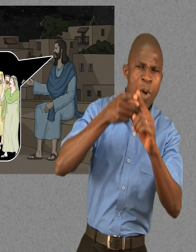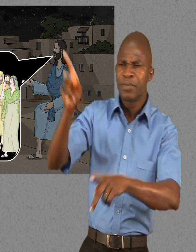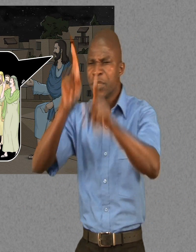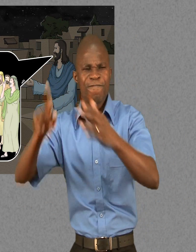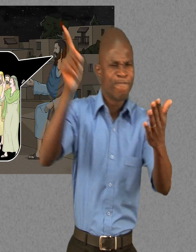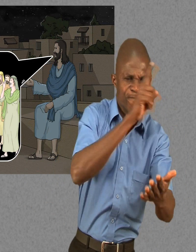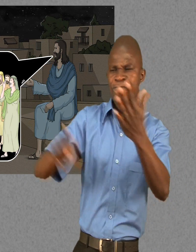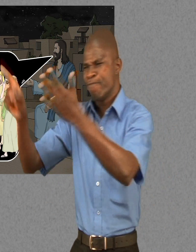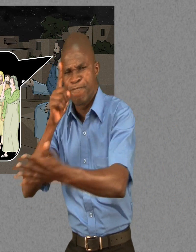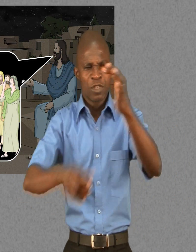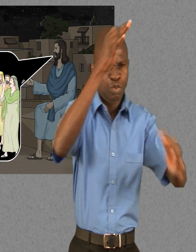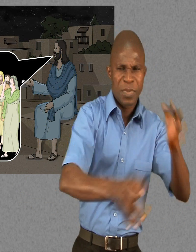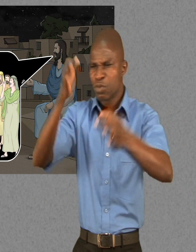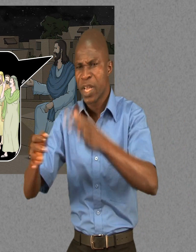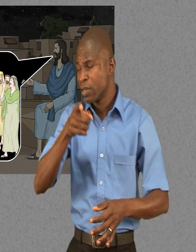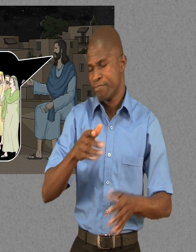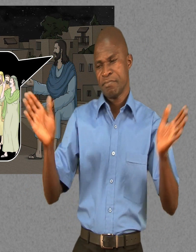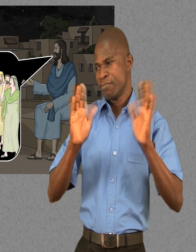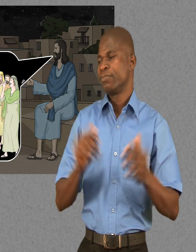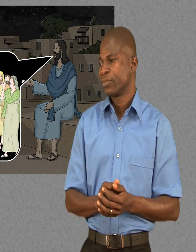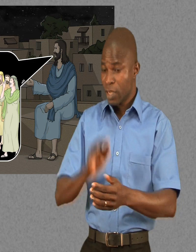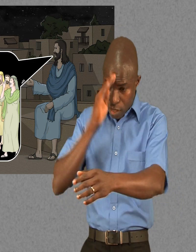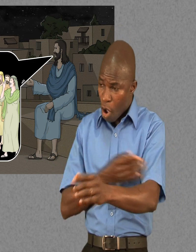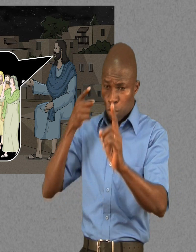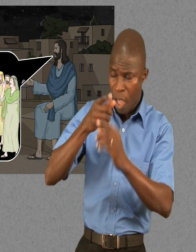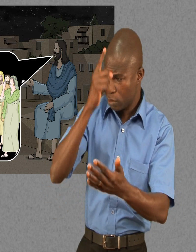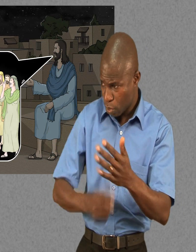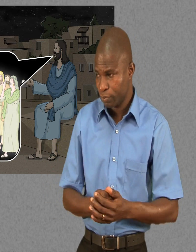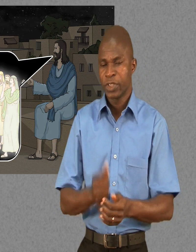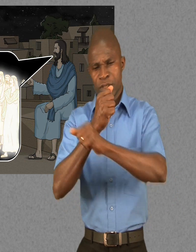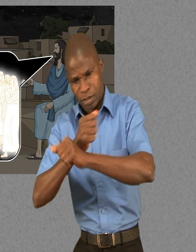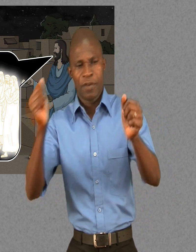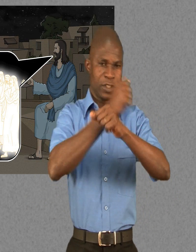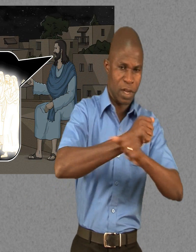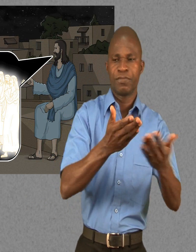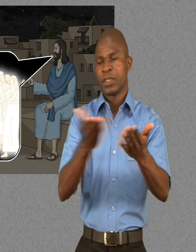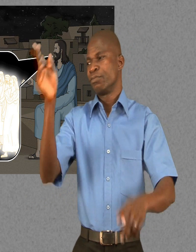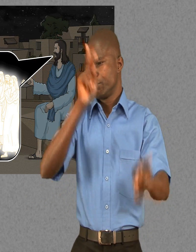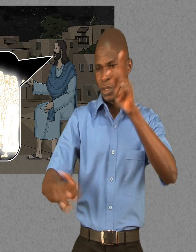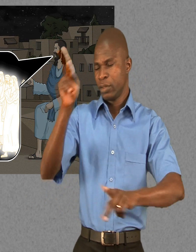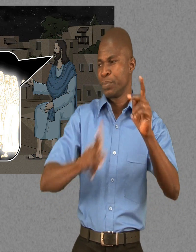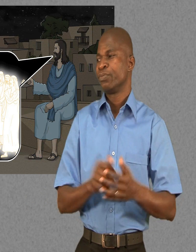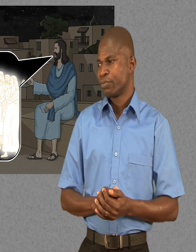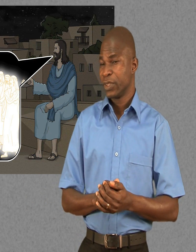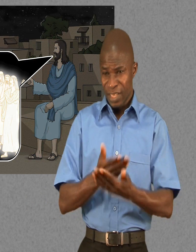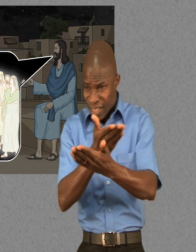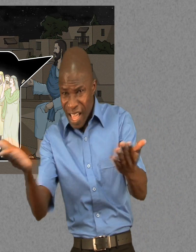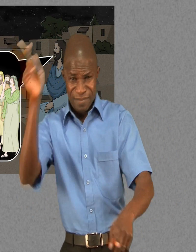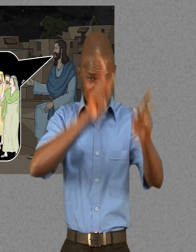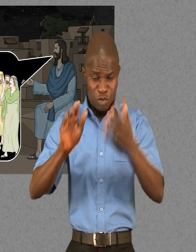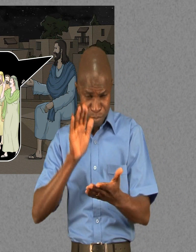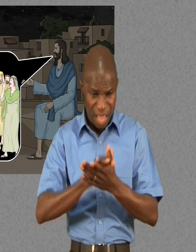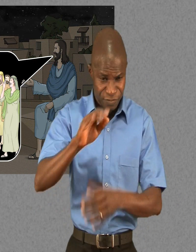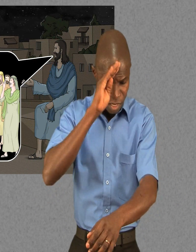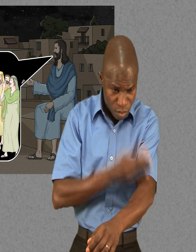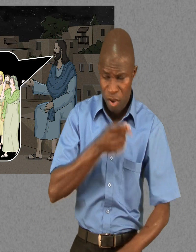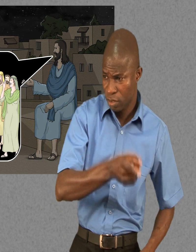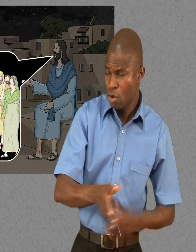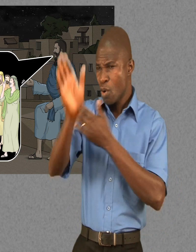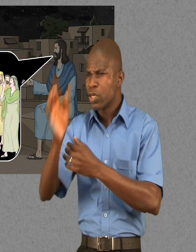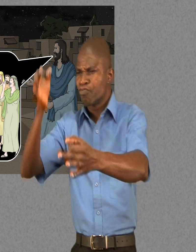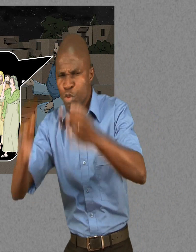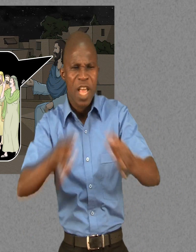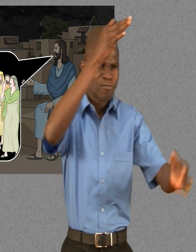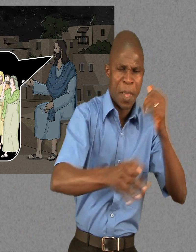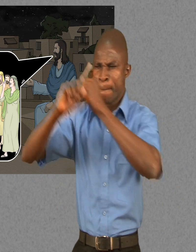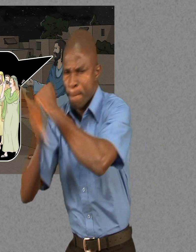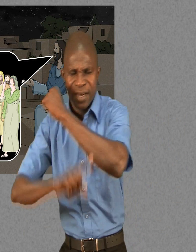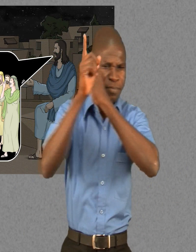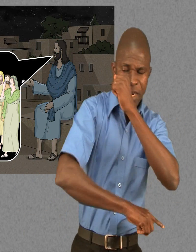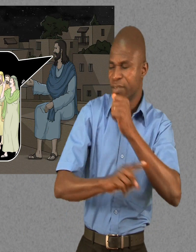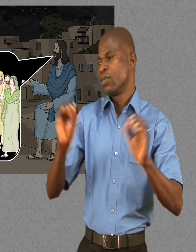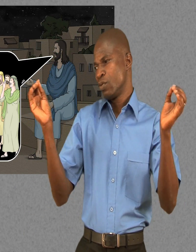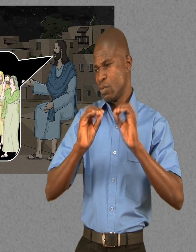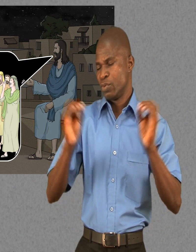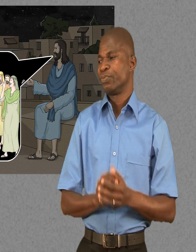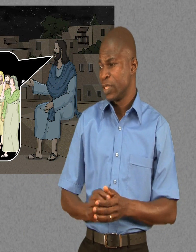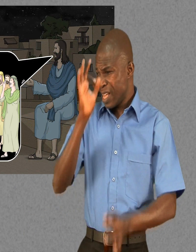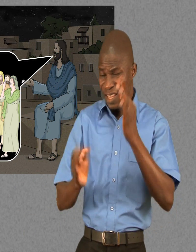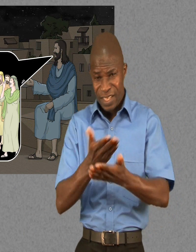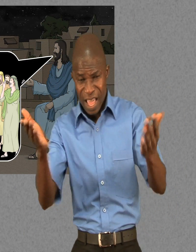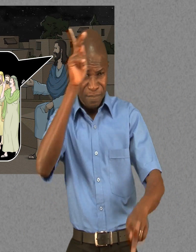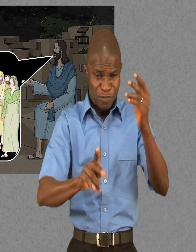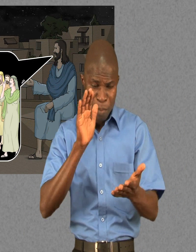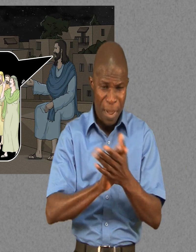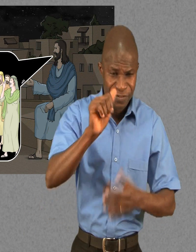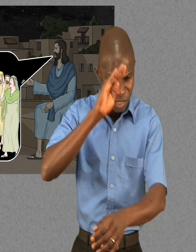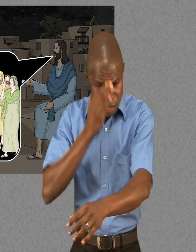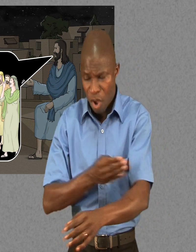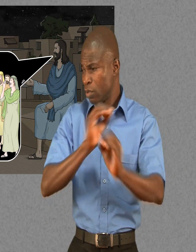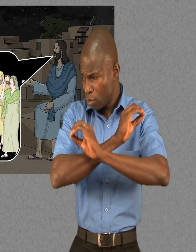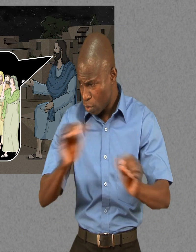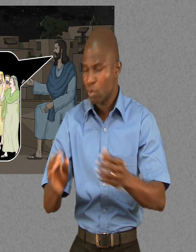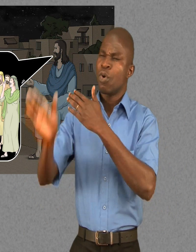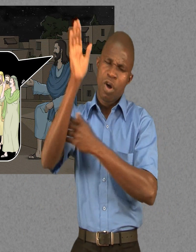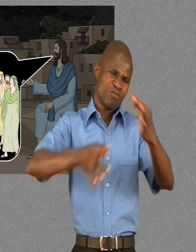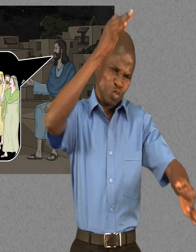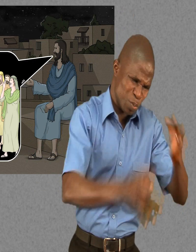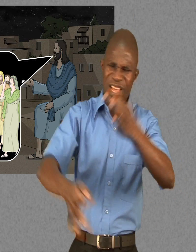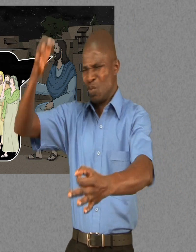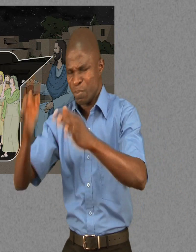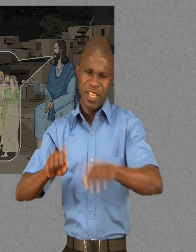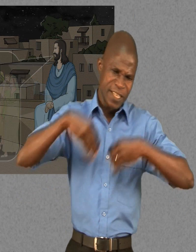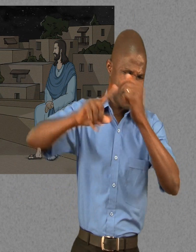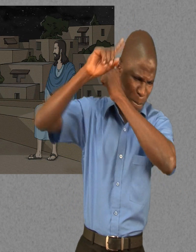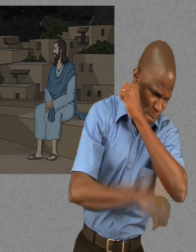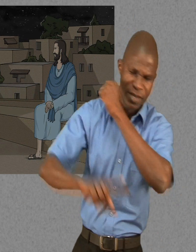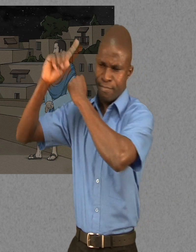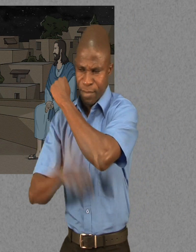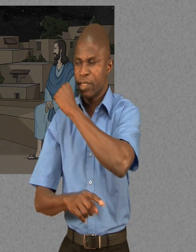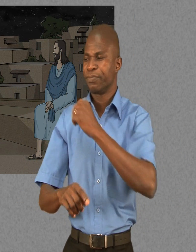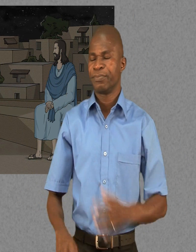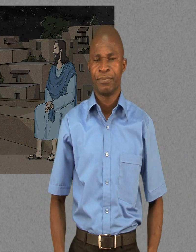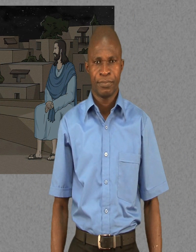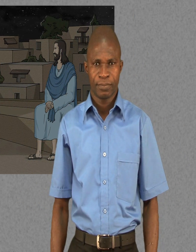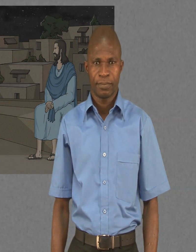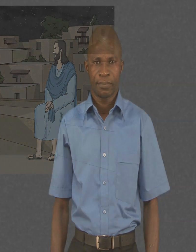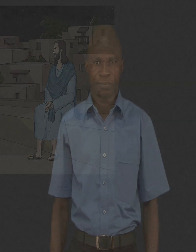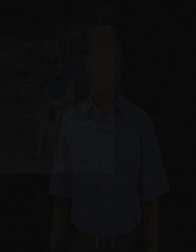Whoever believes in Him is not condemned, but whoever does not believe has already been condemned, because he has not believed in the name of God’s one and only Son.